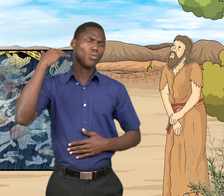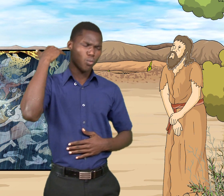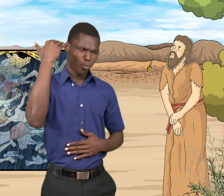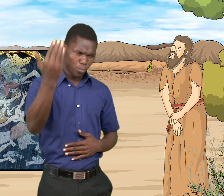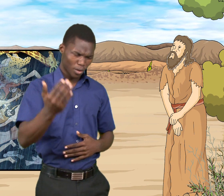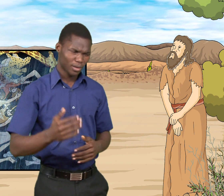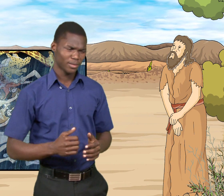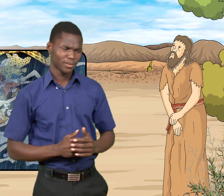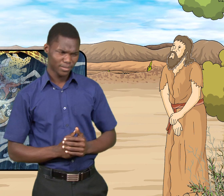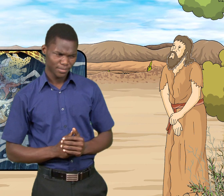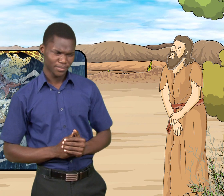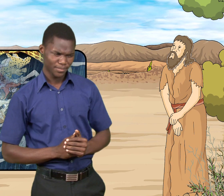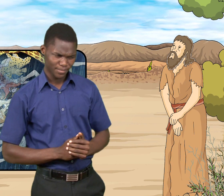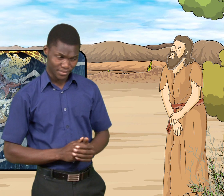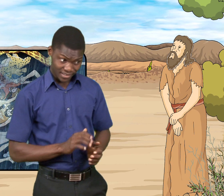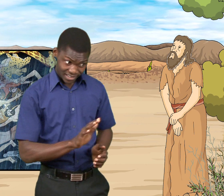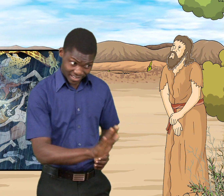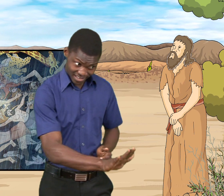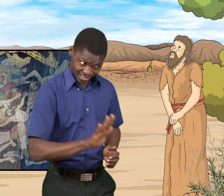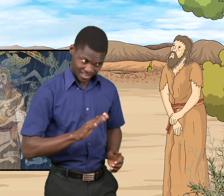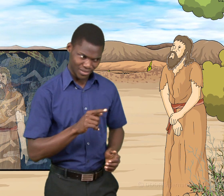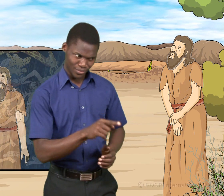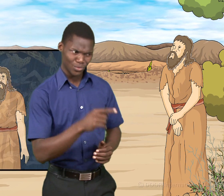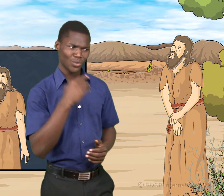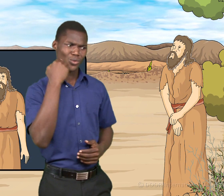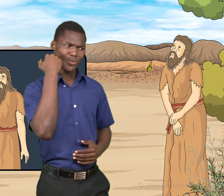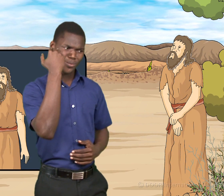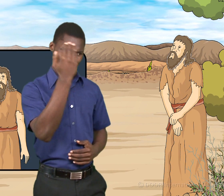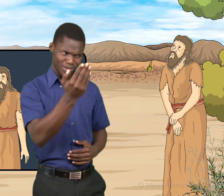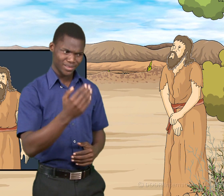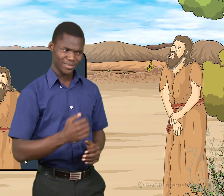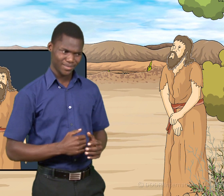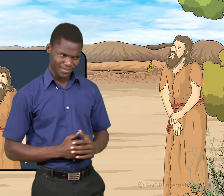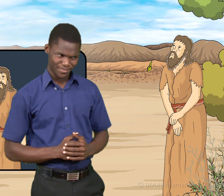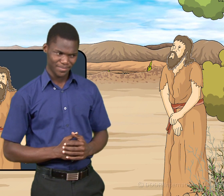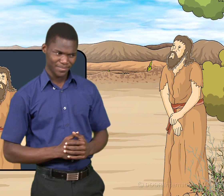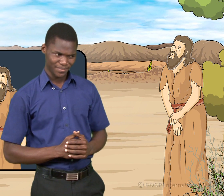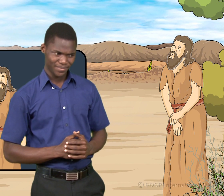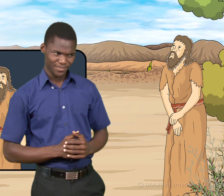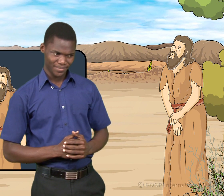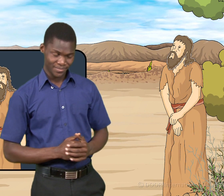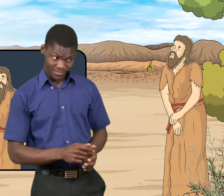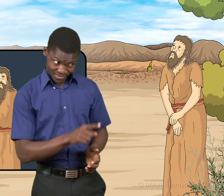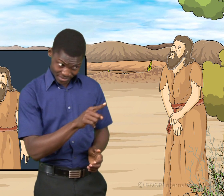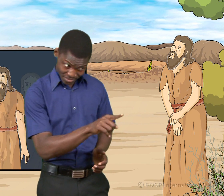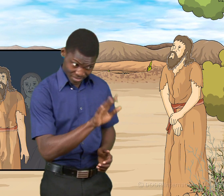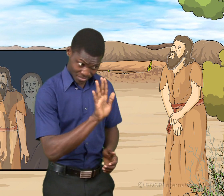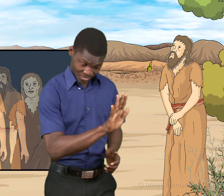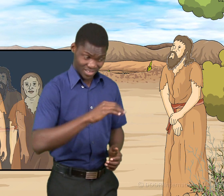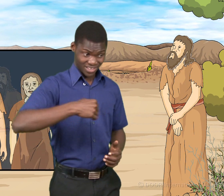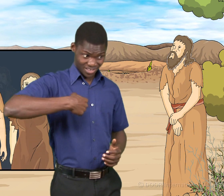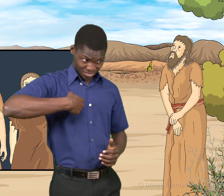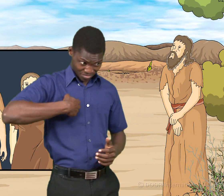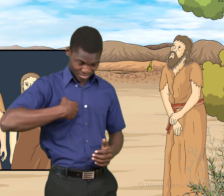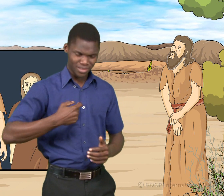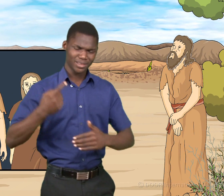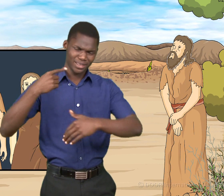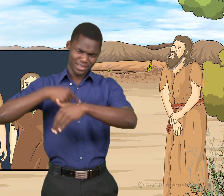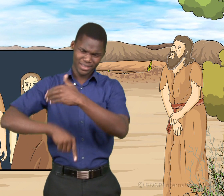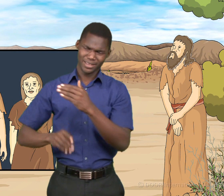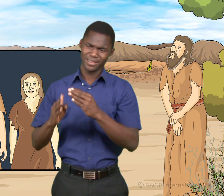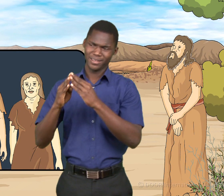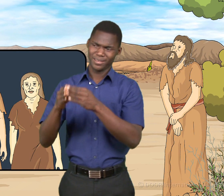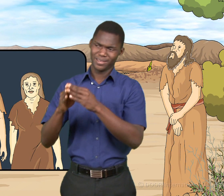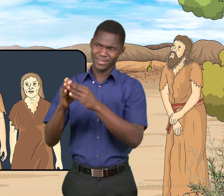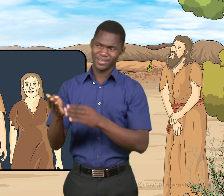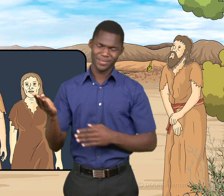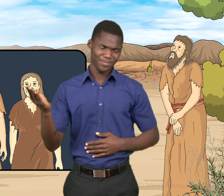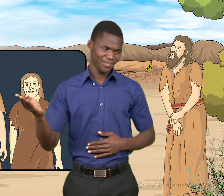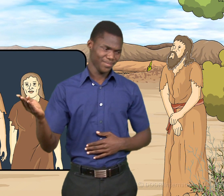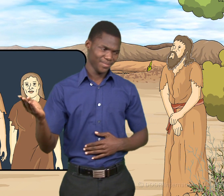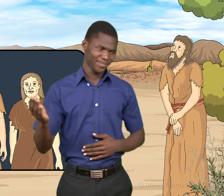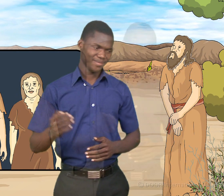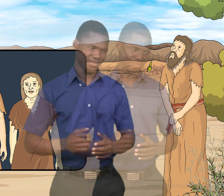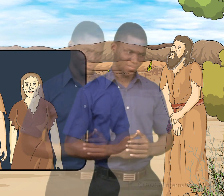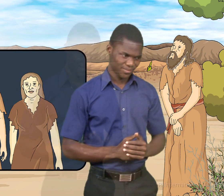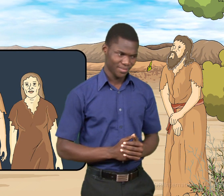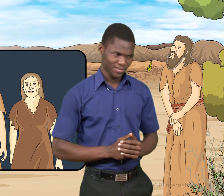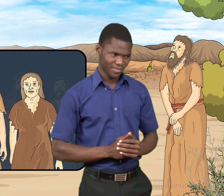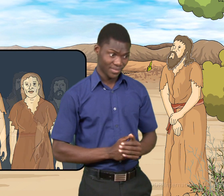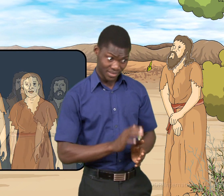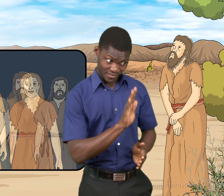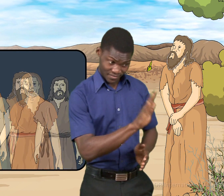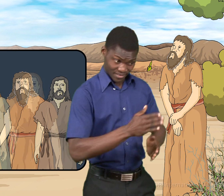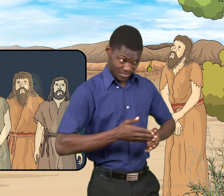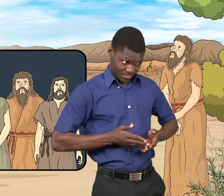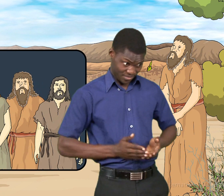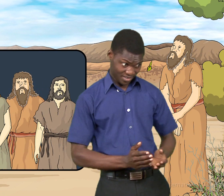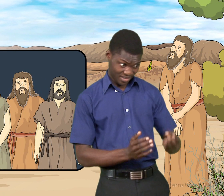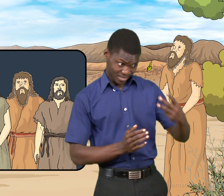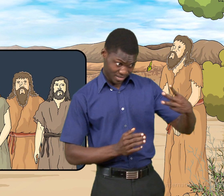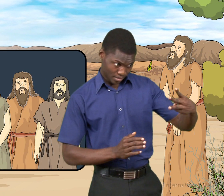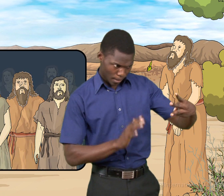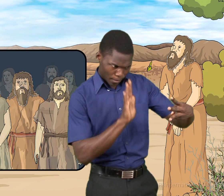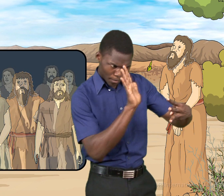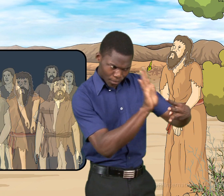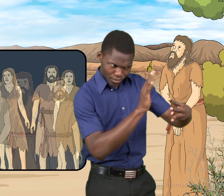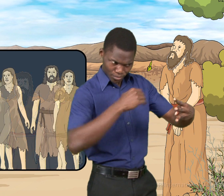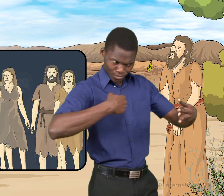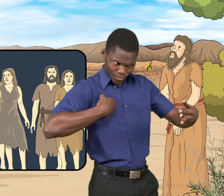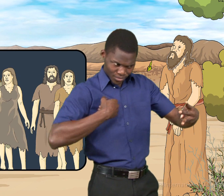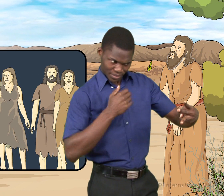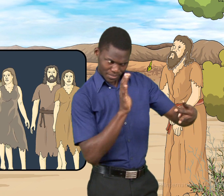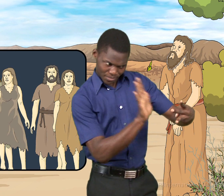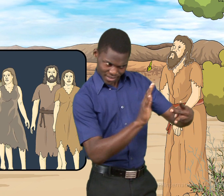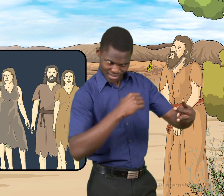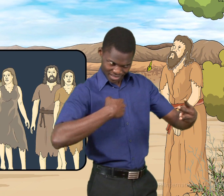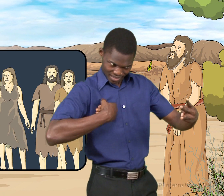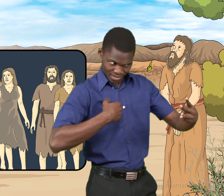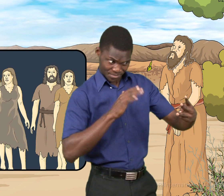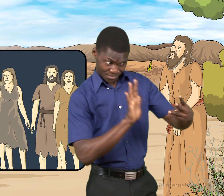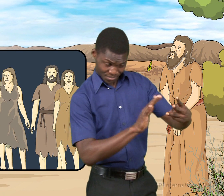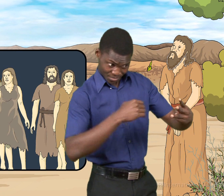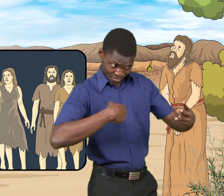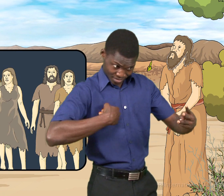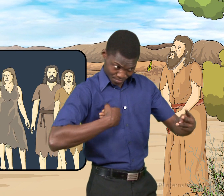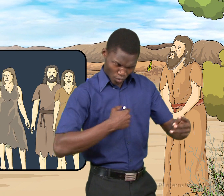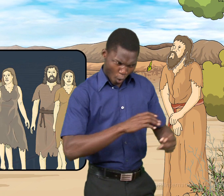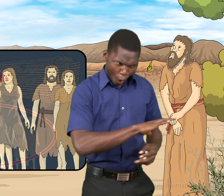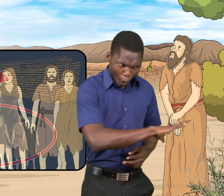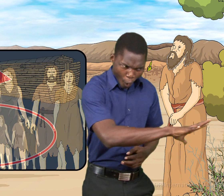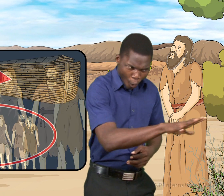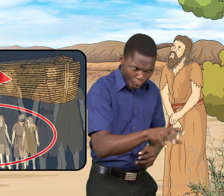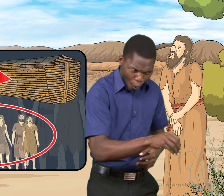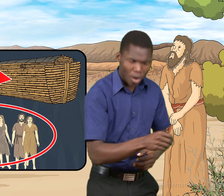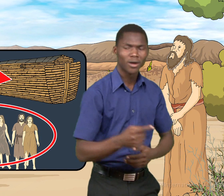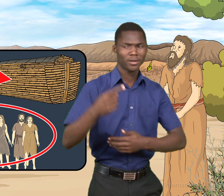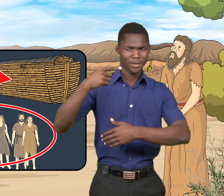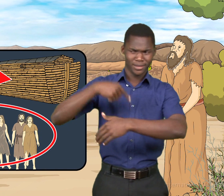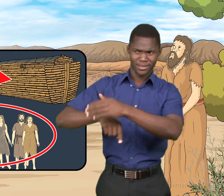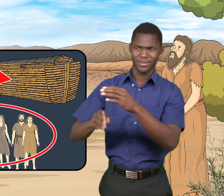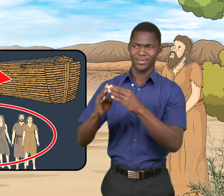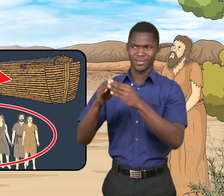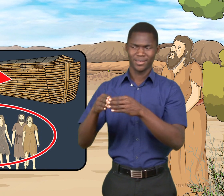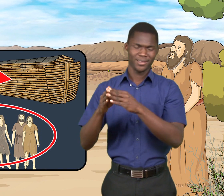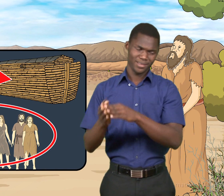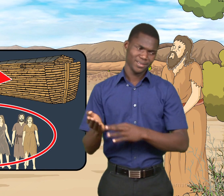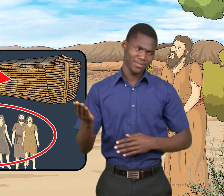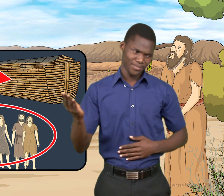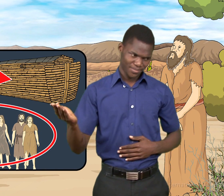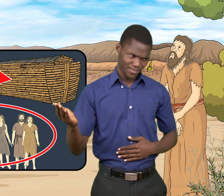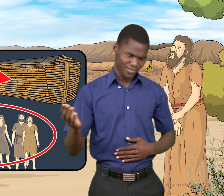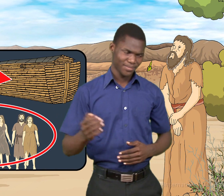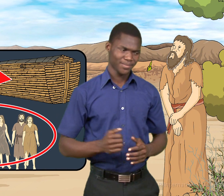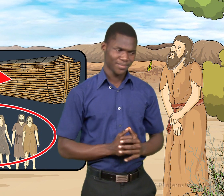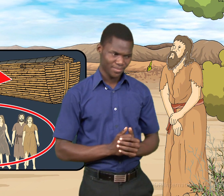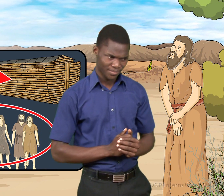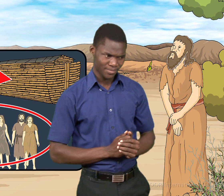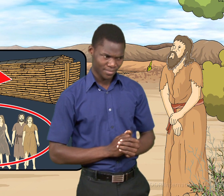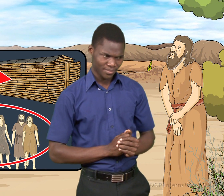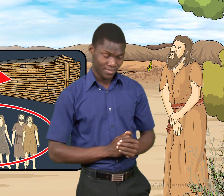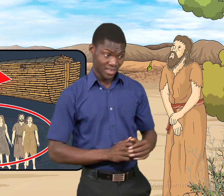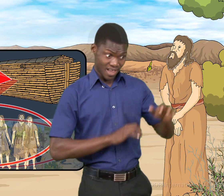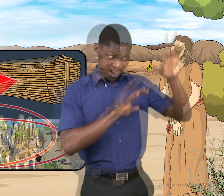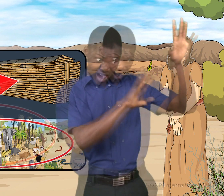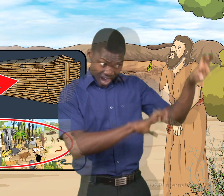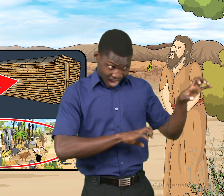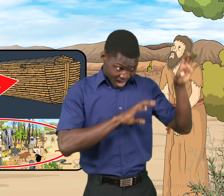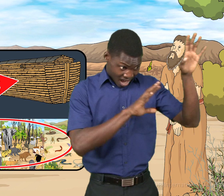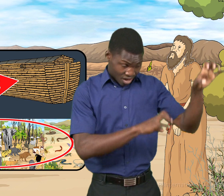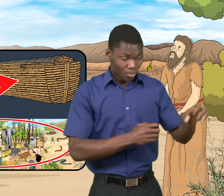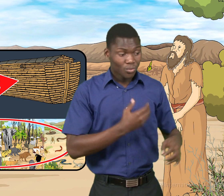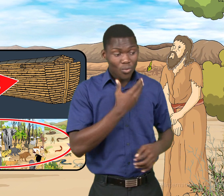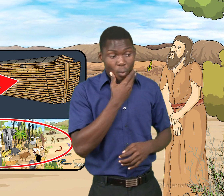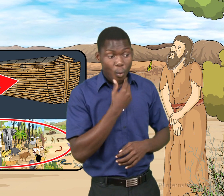But I will establish My covenant with you, and you will enter the ark—you and your sons and your wife and your sons’ wives with you.